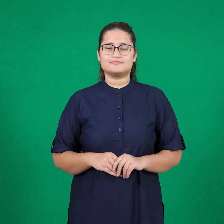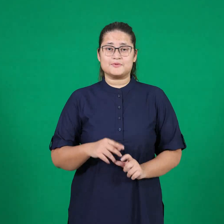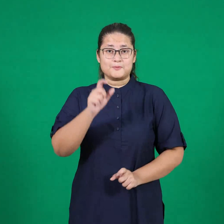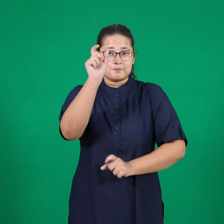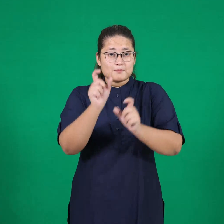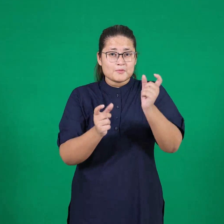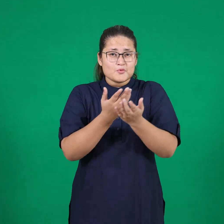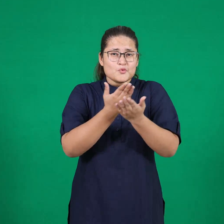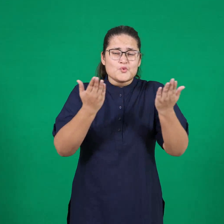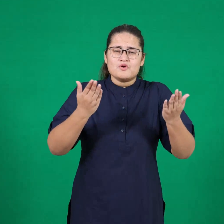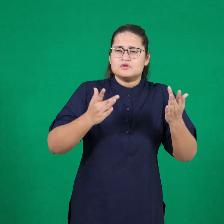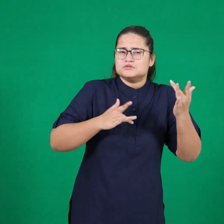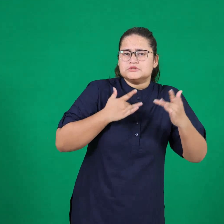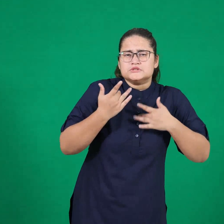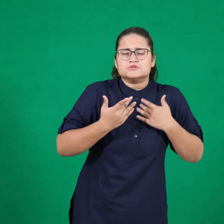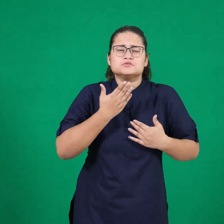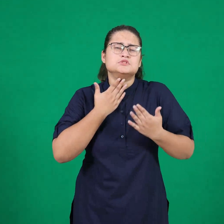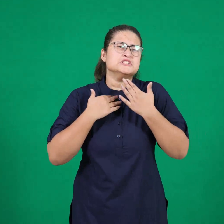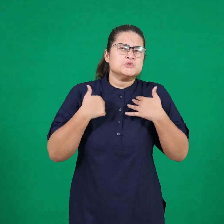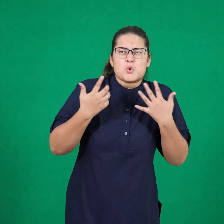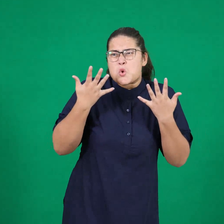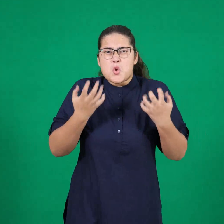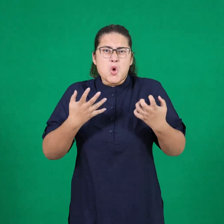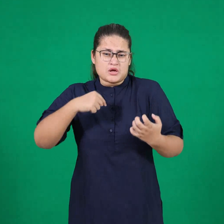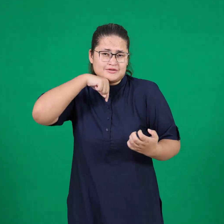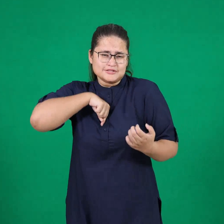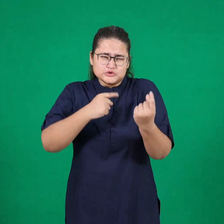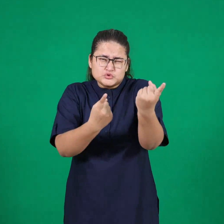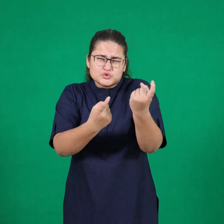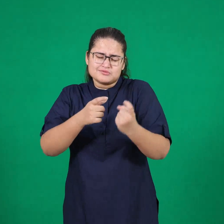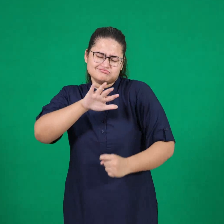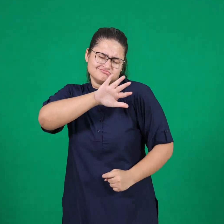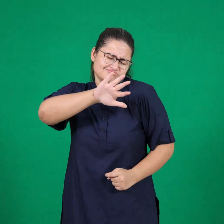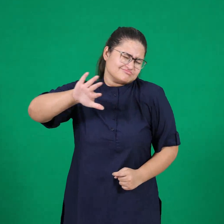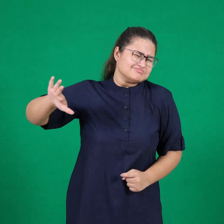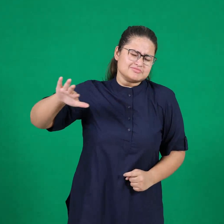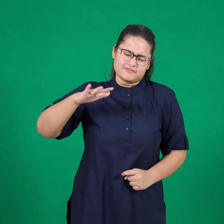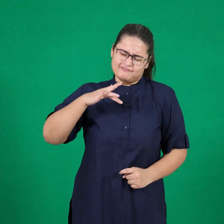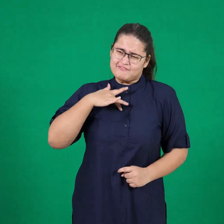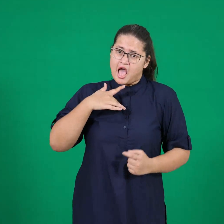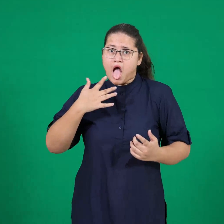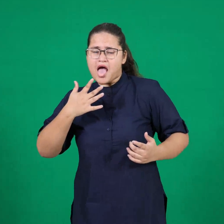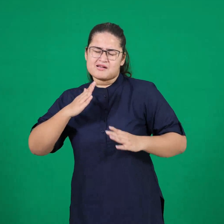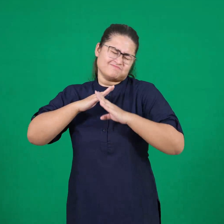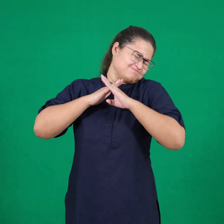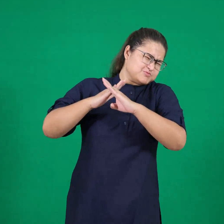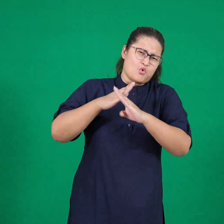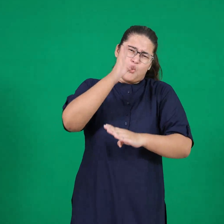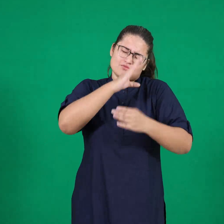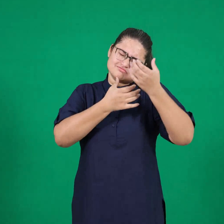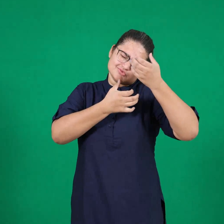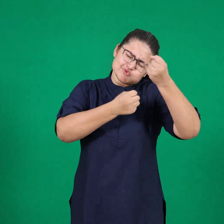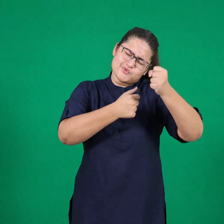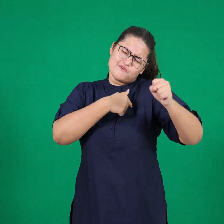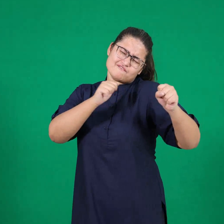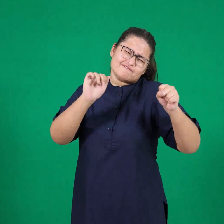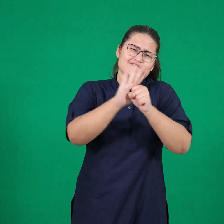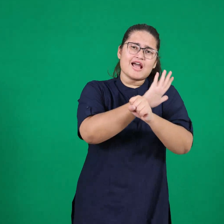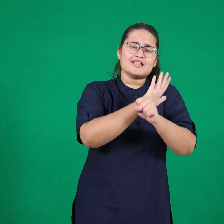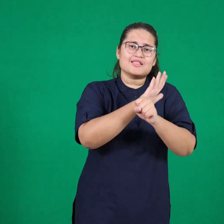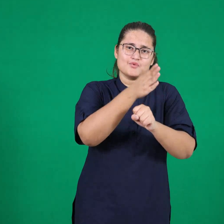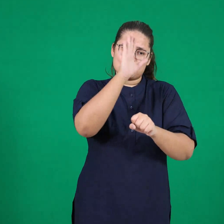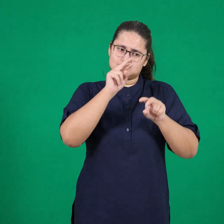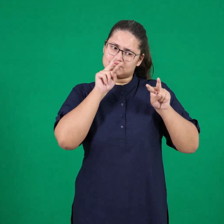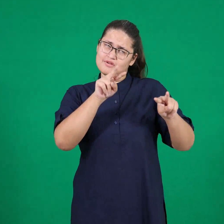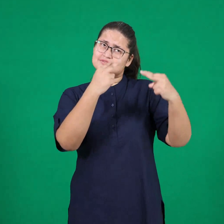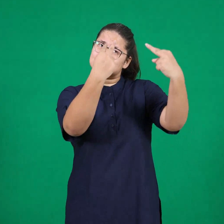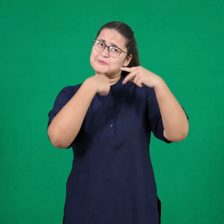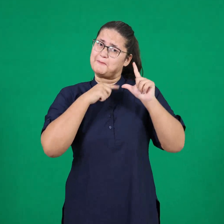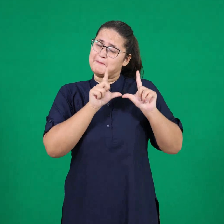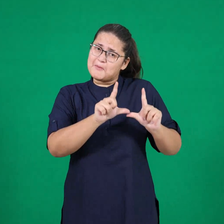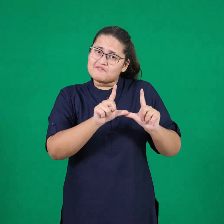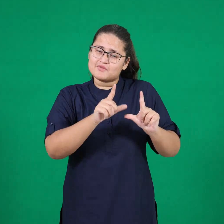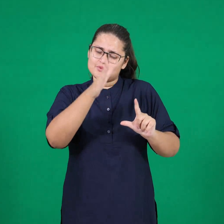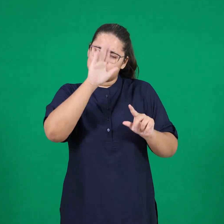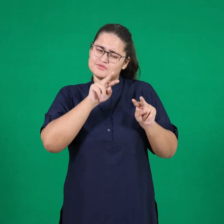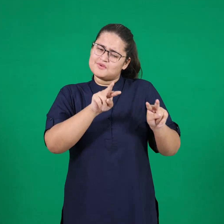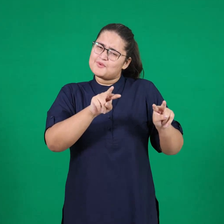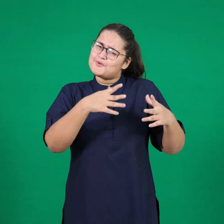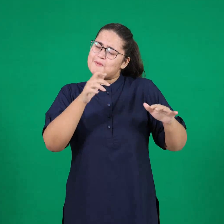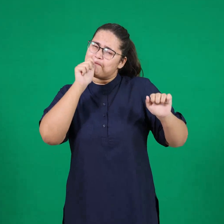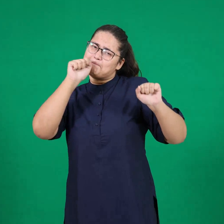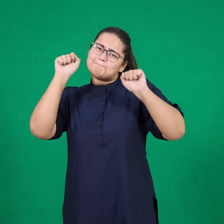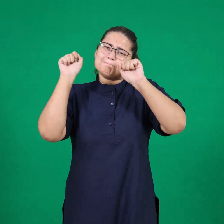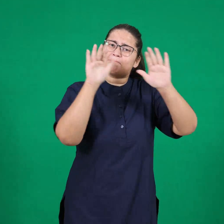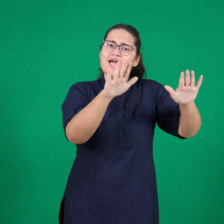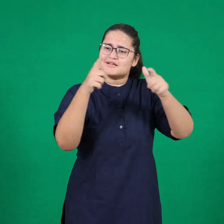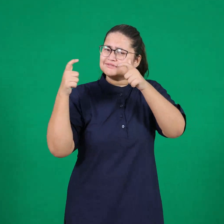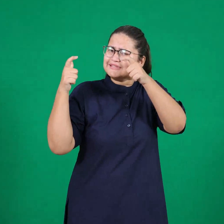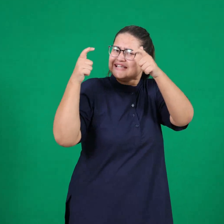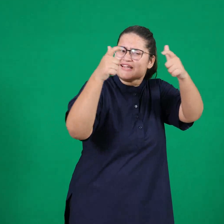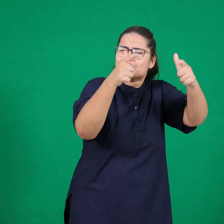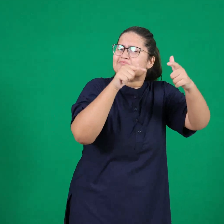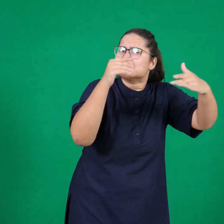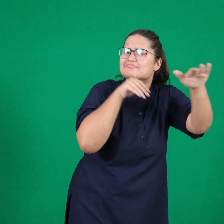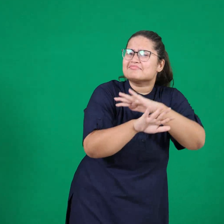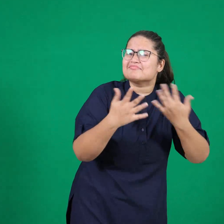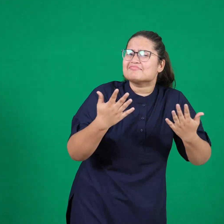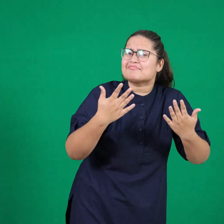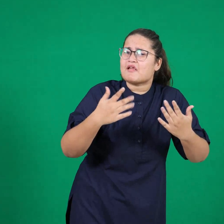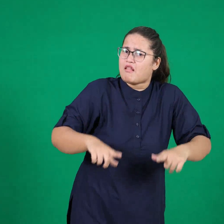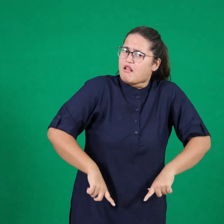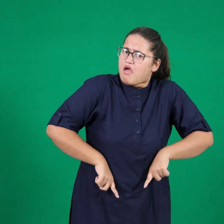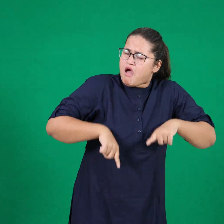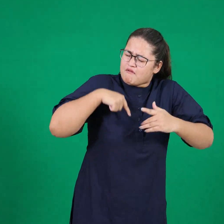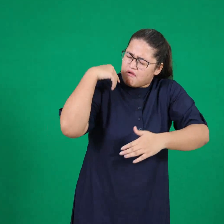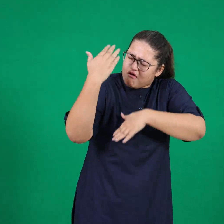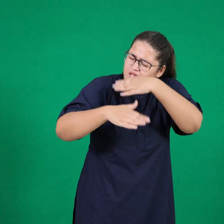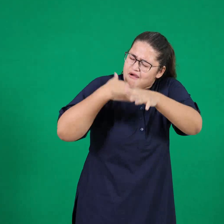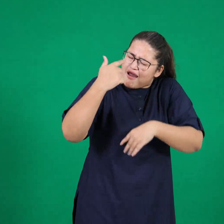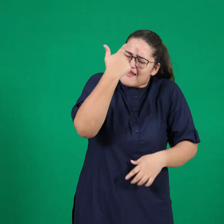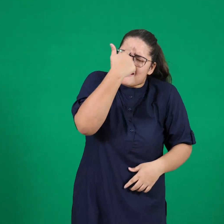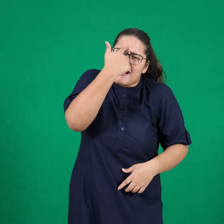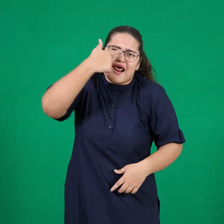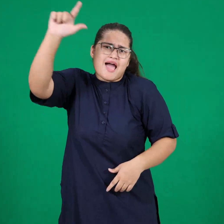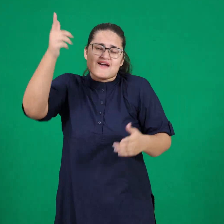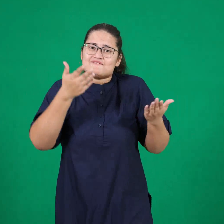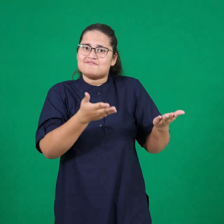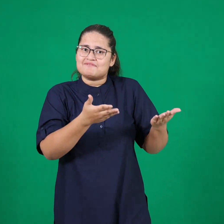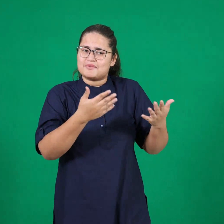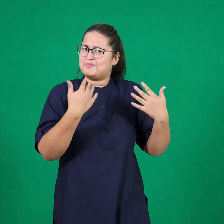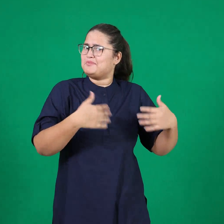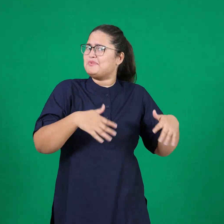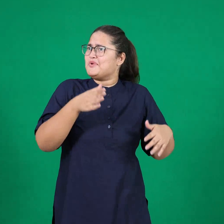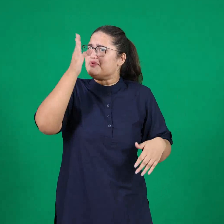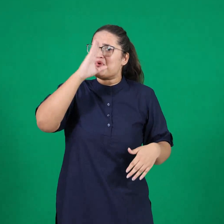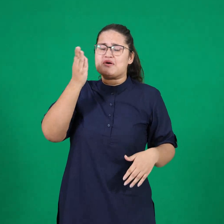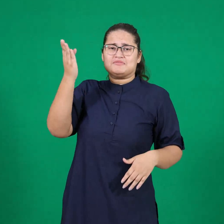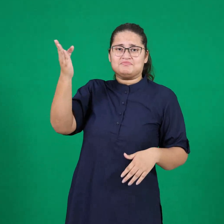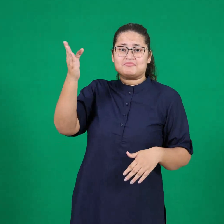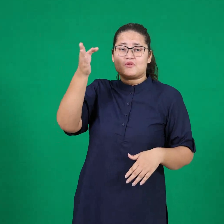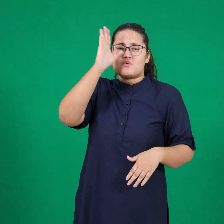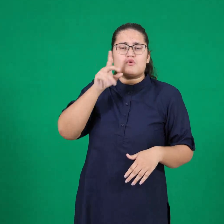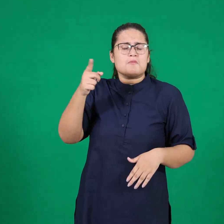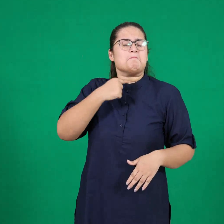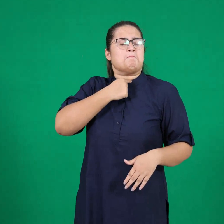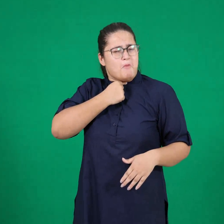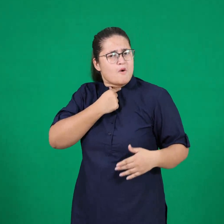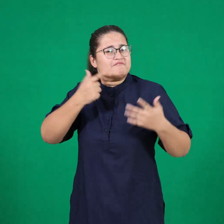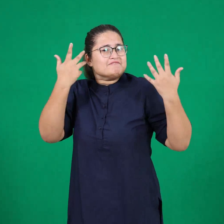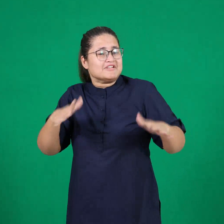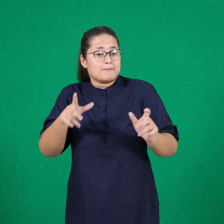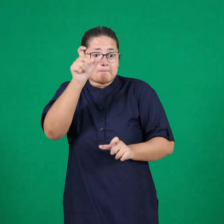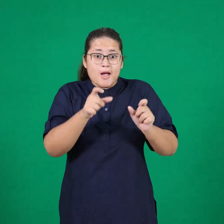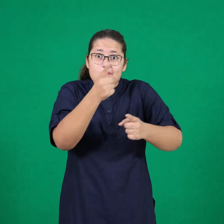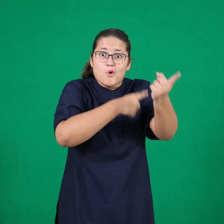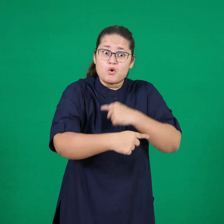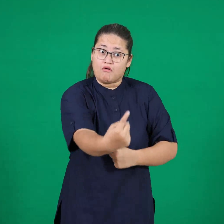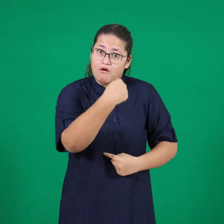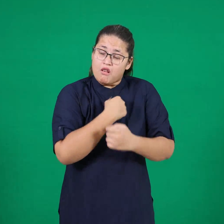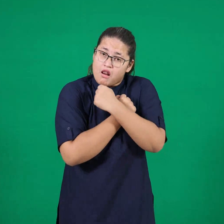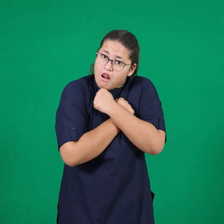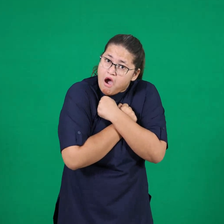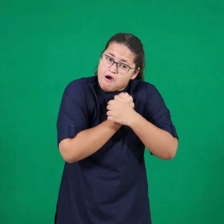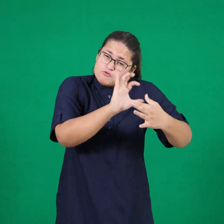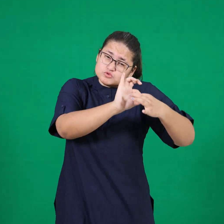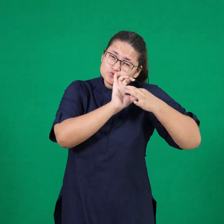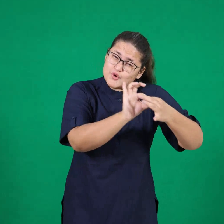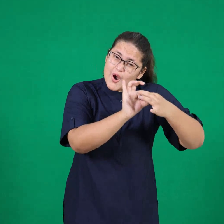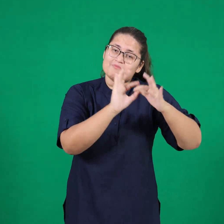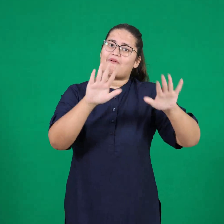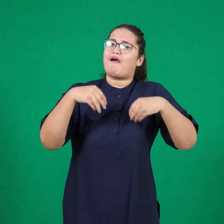Blessed is the man who perseveres under trial, because when he has stood the test, he will receive the crown of life that God has promised to those who love Him.